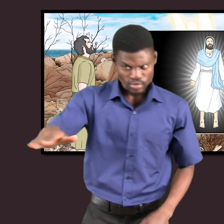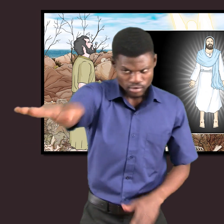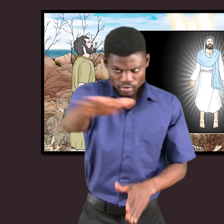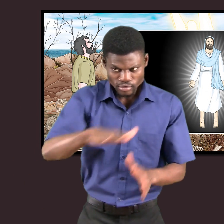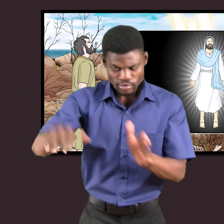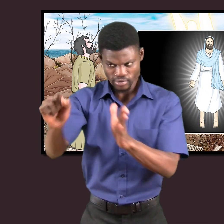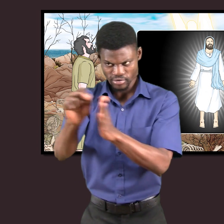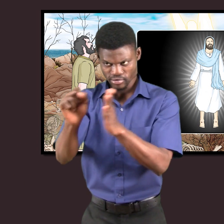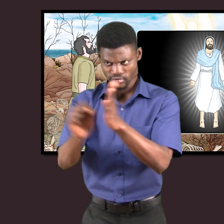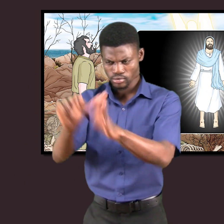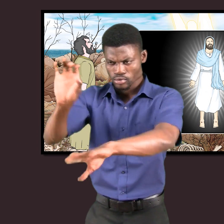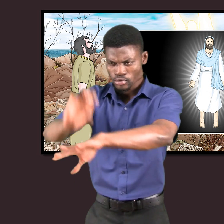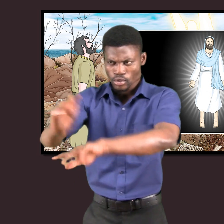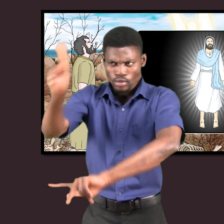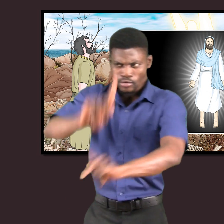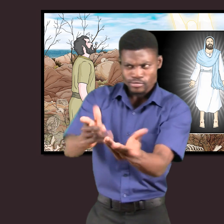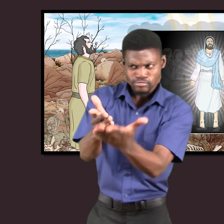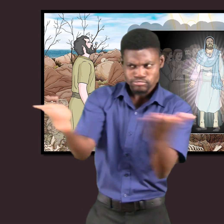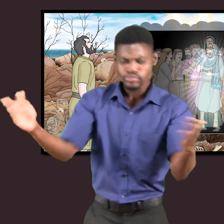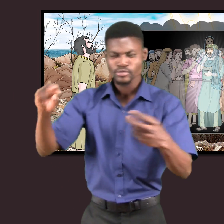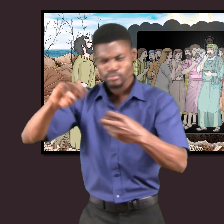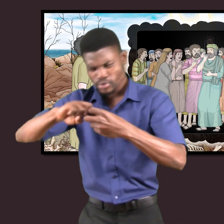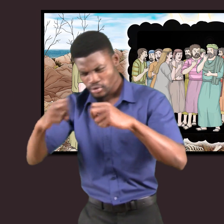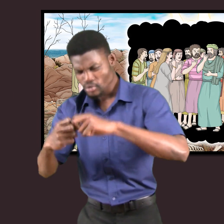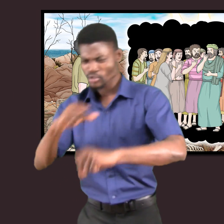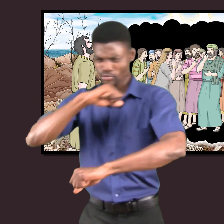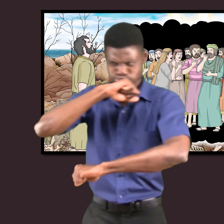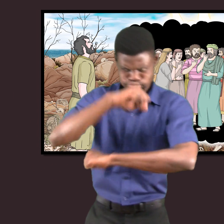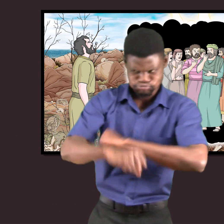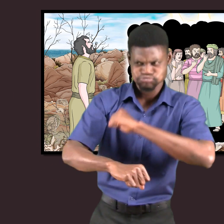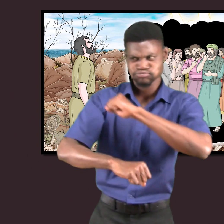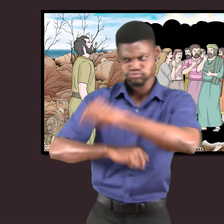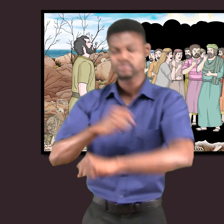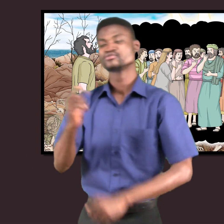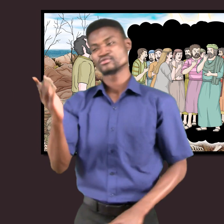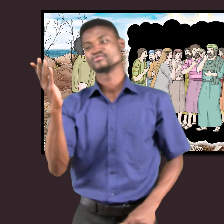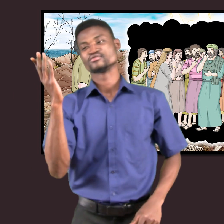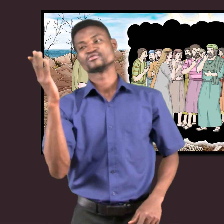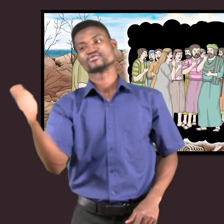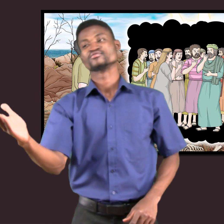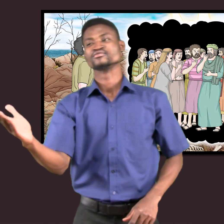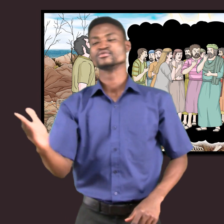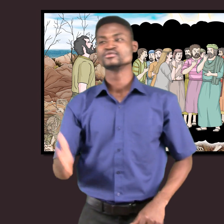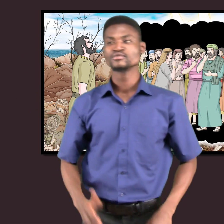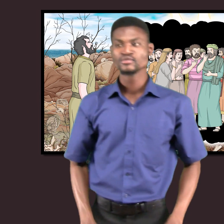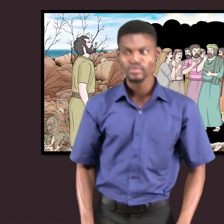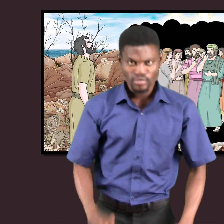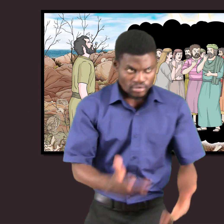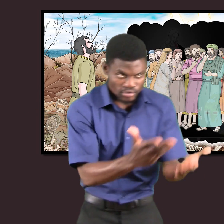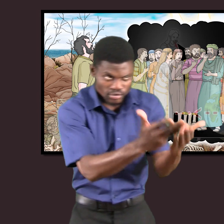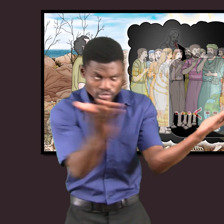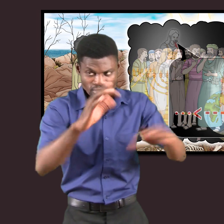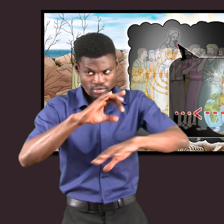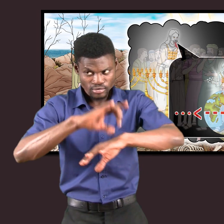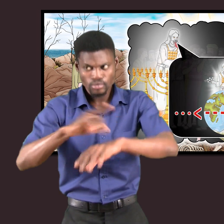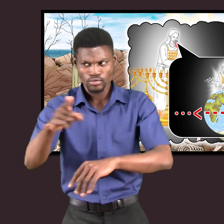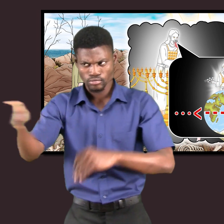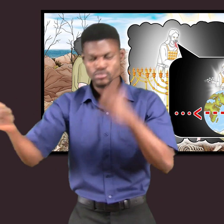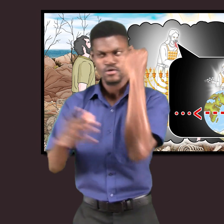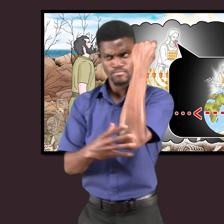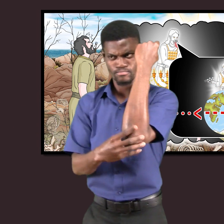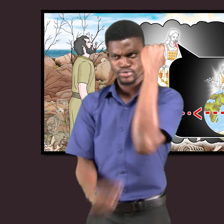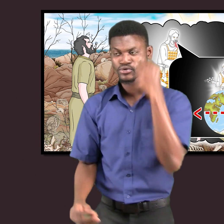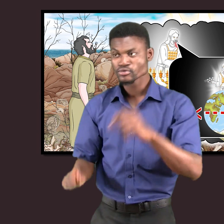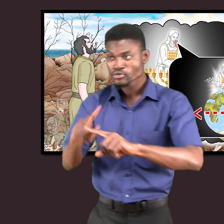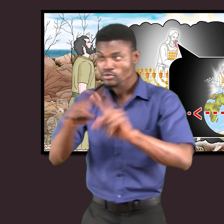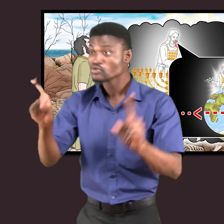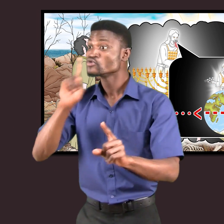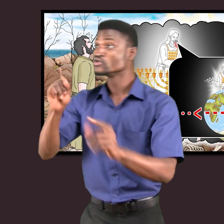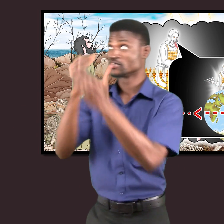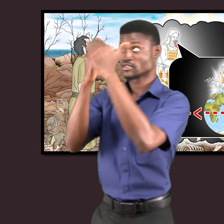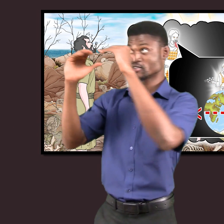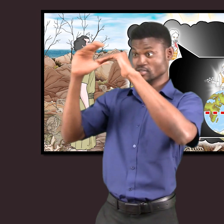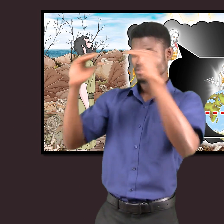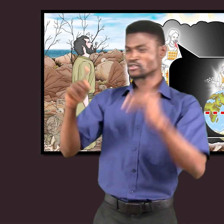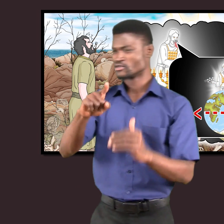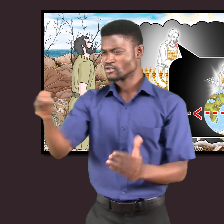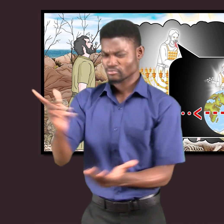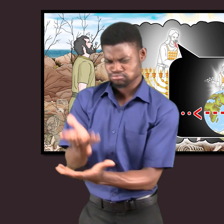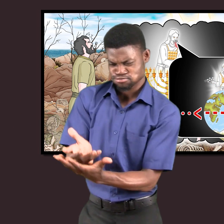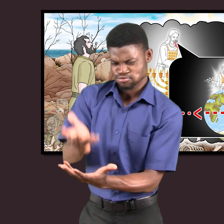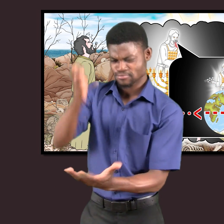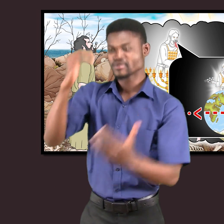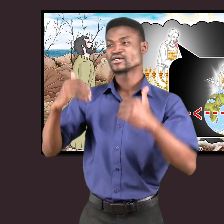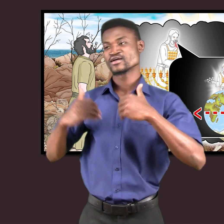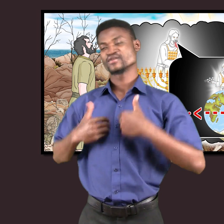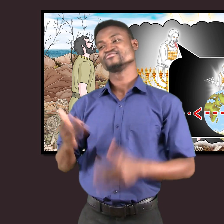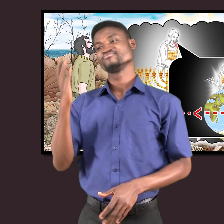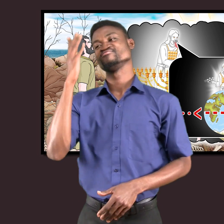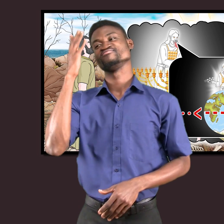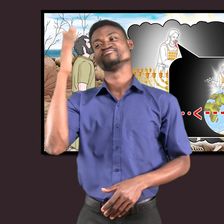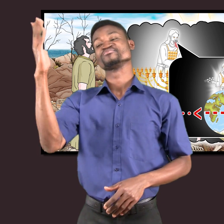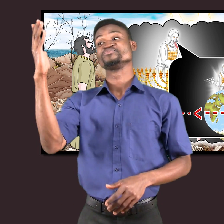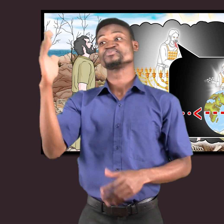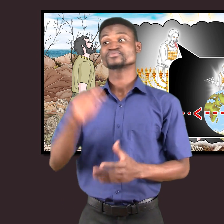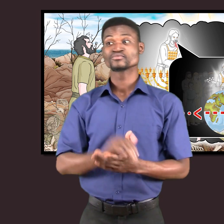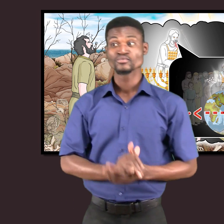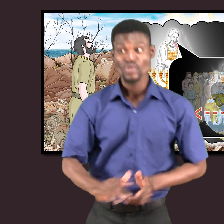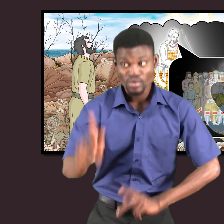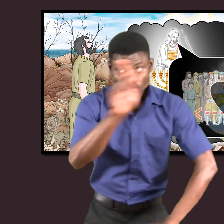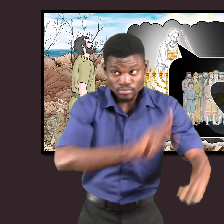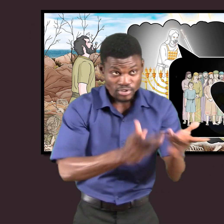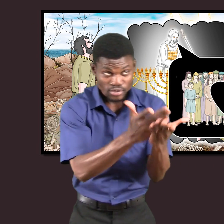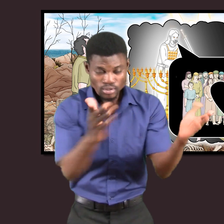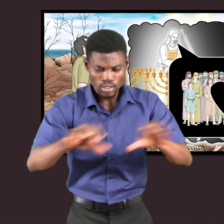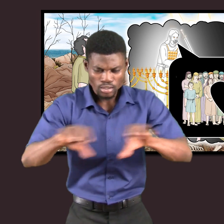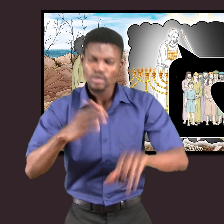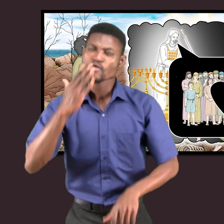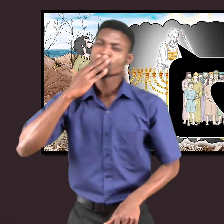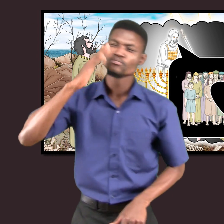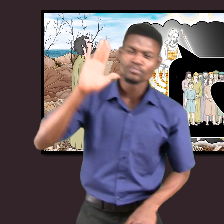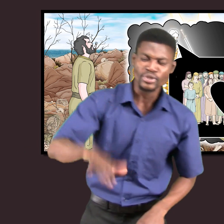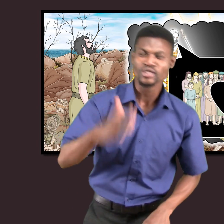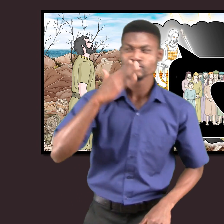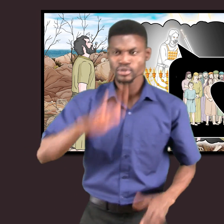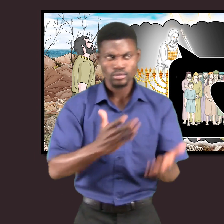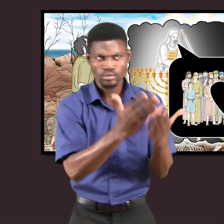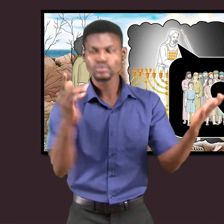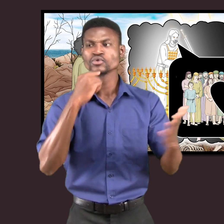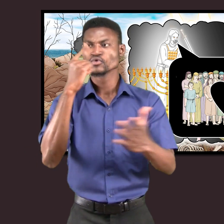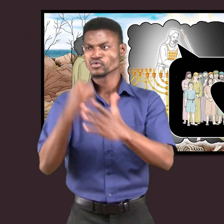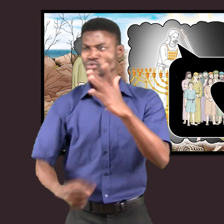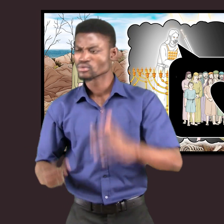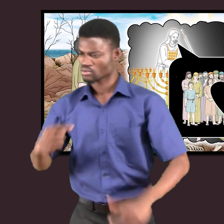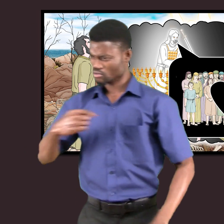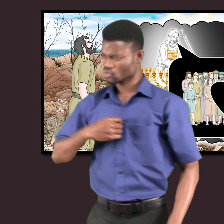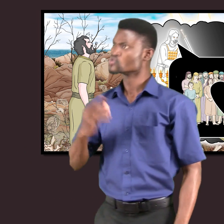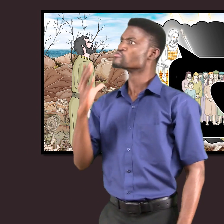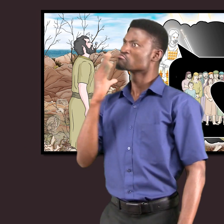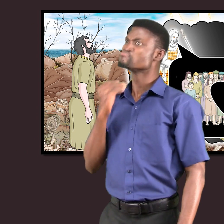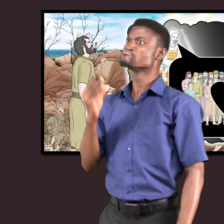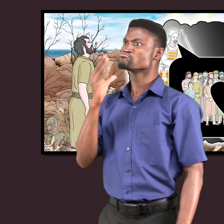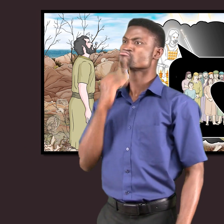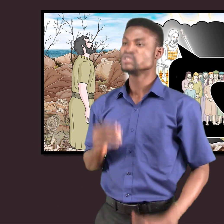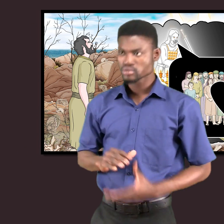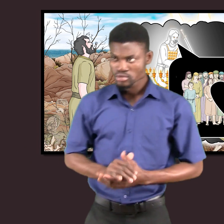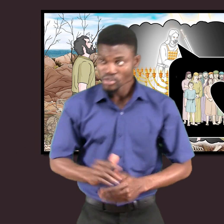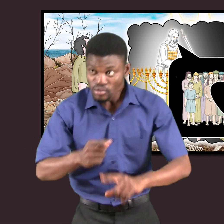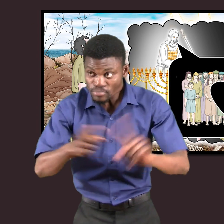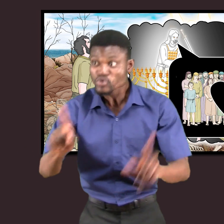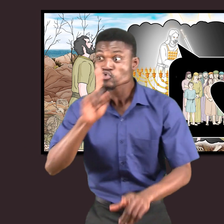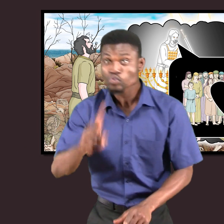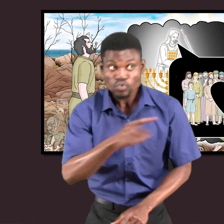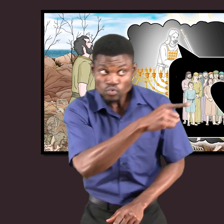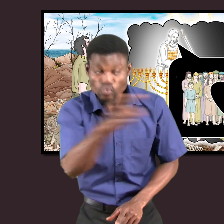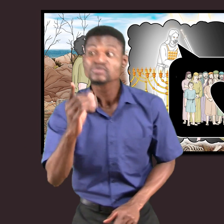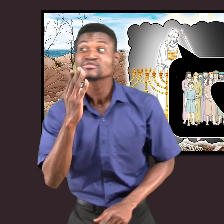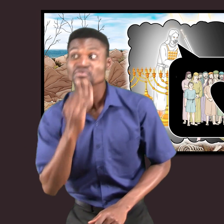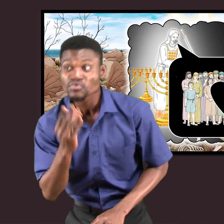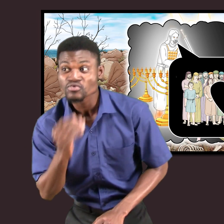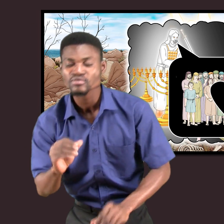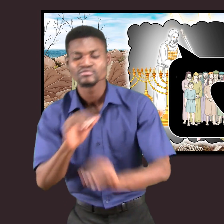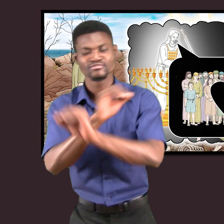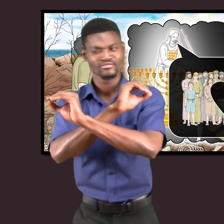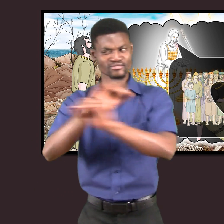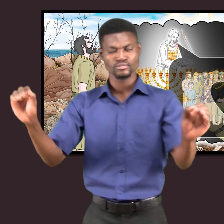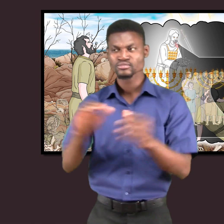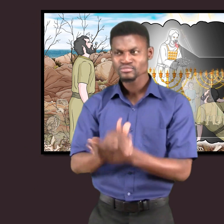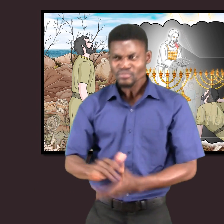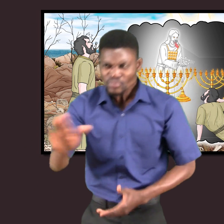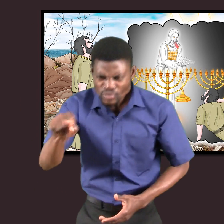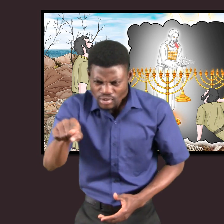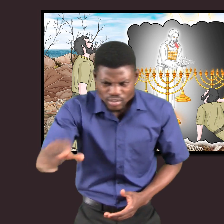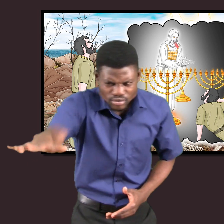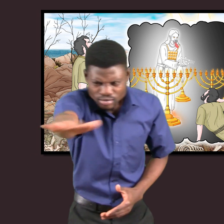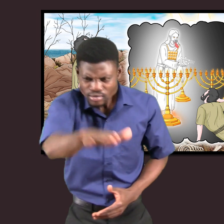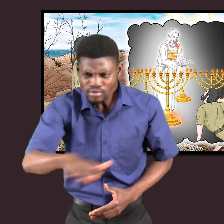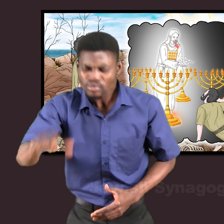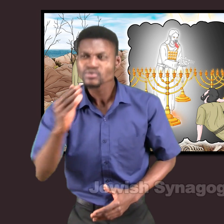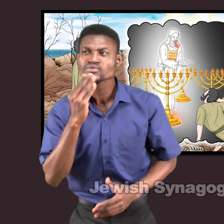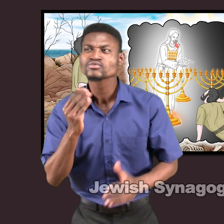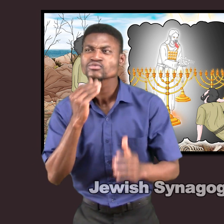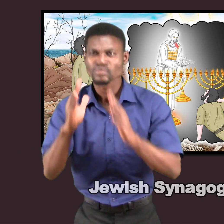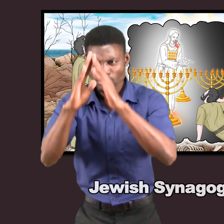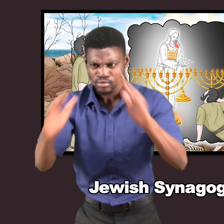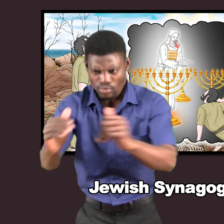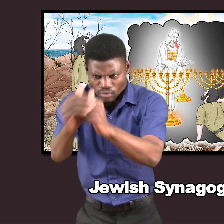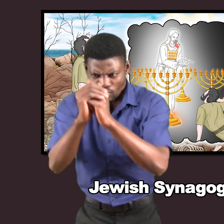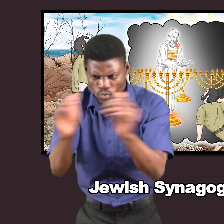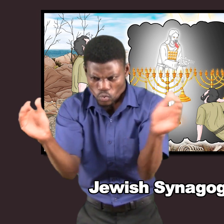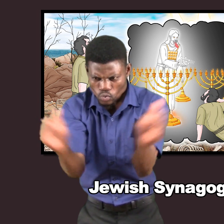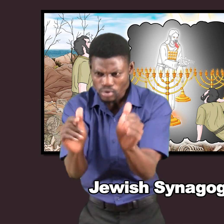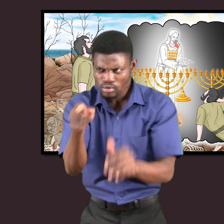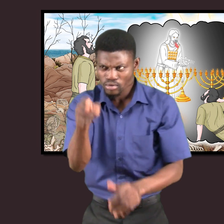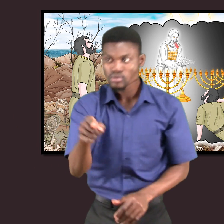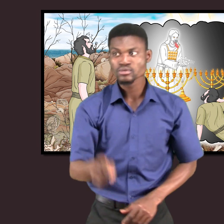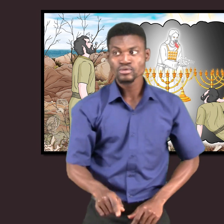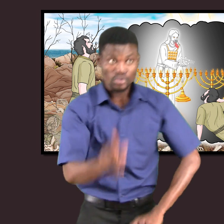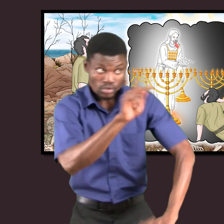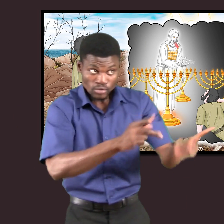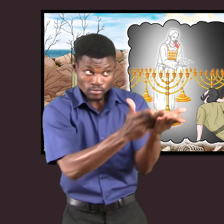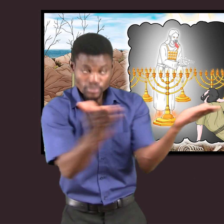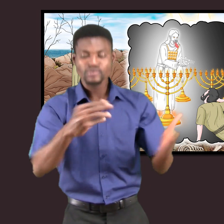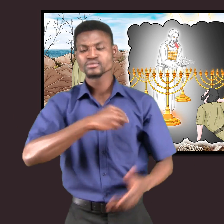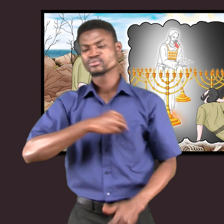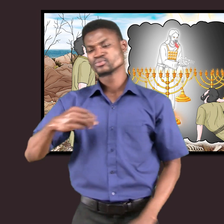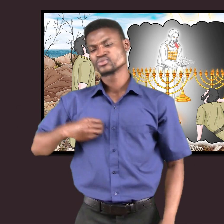And I am aware of the slander of those who falsely claim to be Jews, but are in fact a synagogue of Satan.